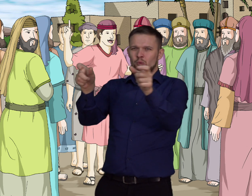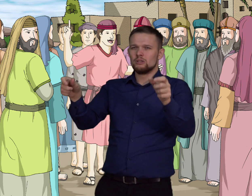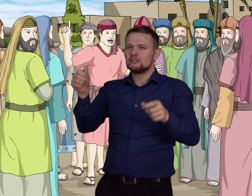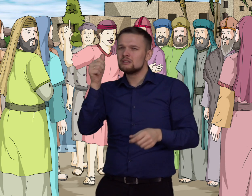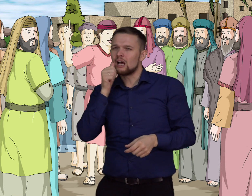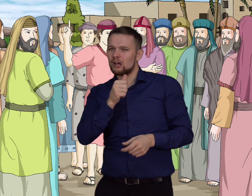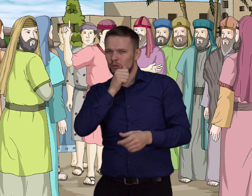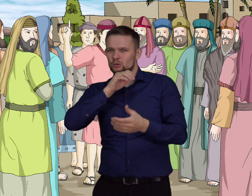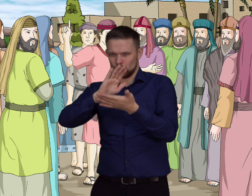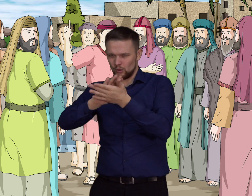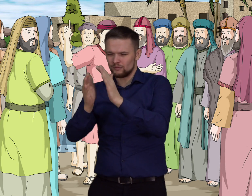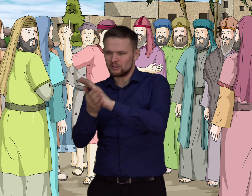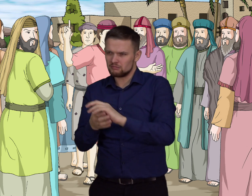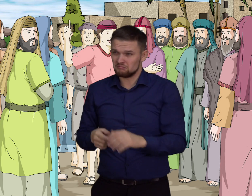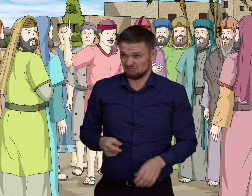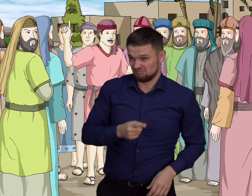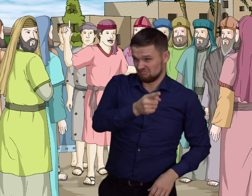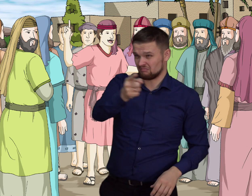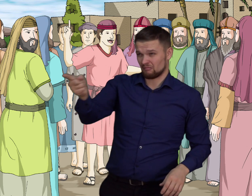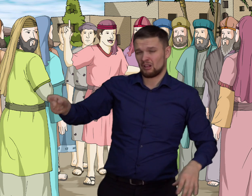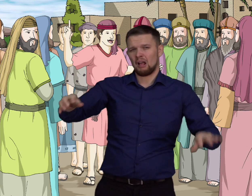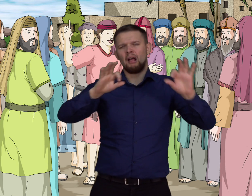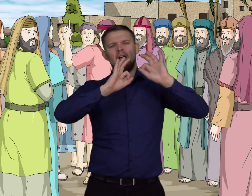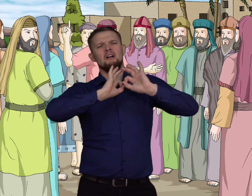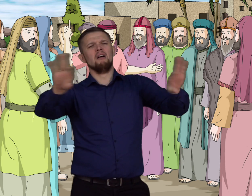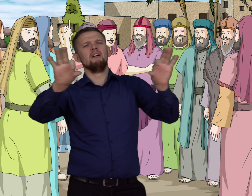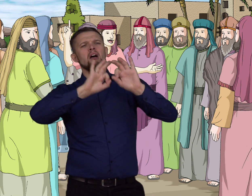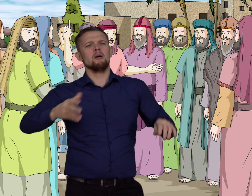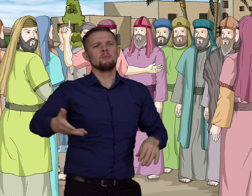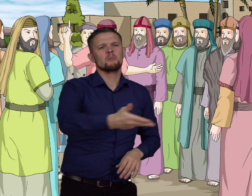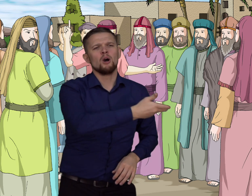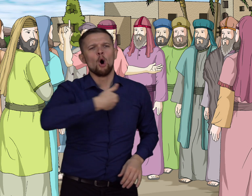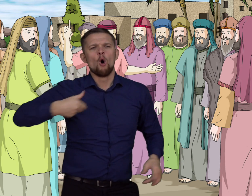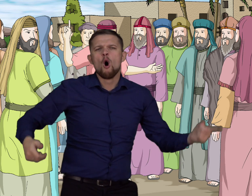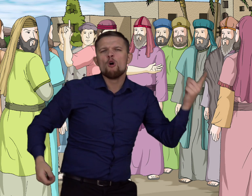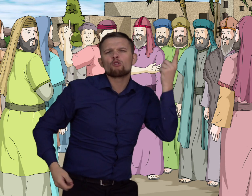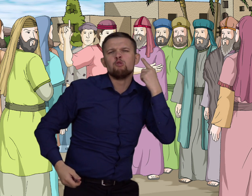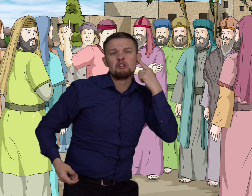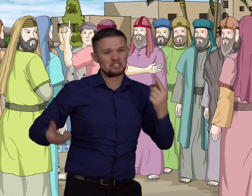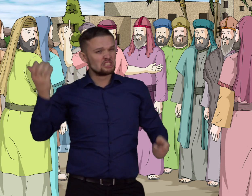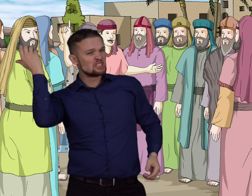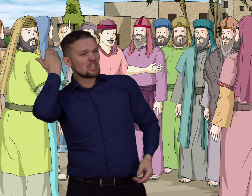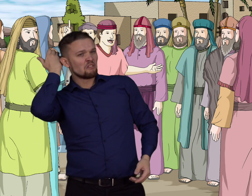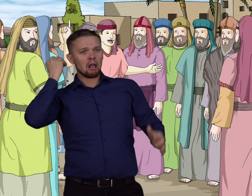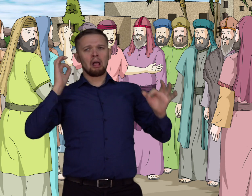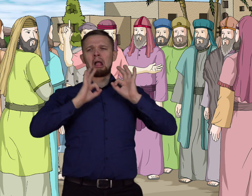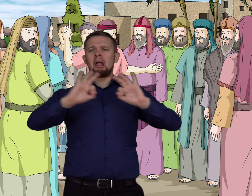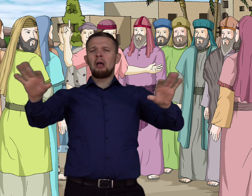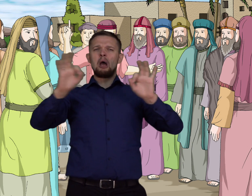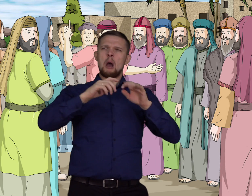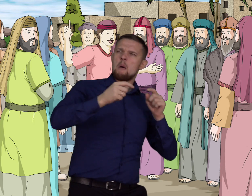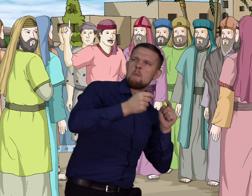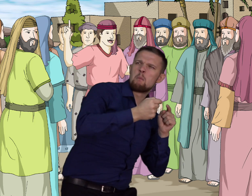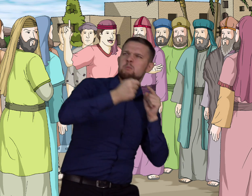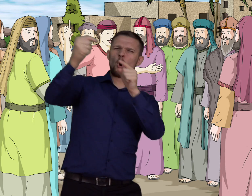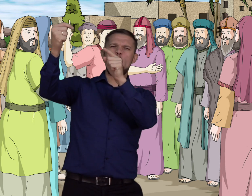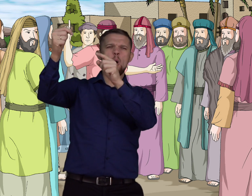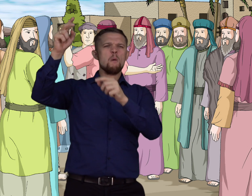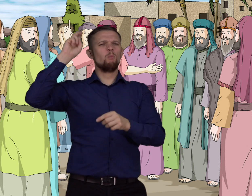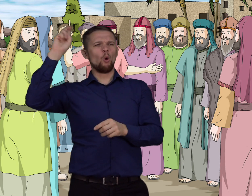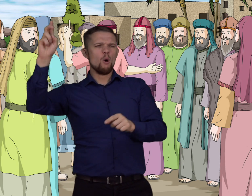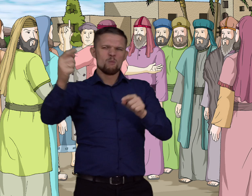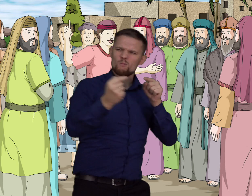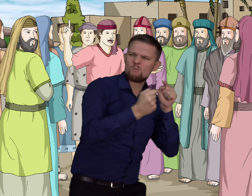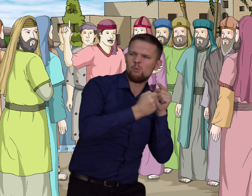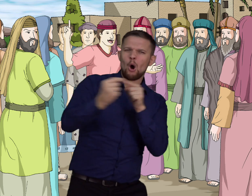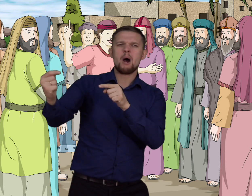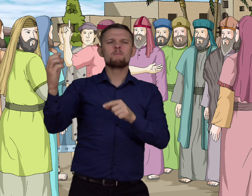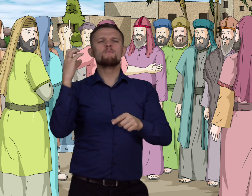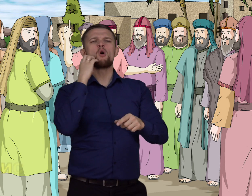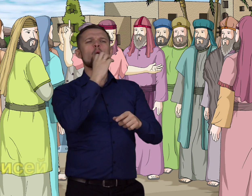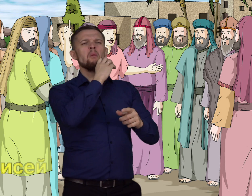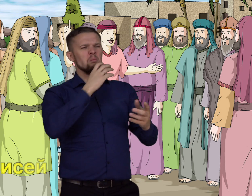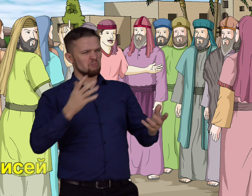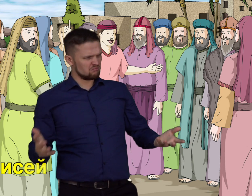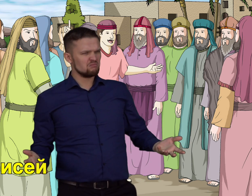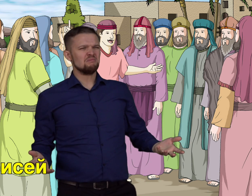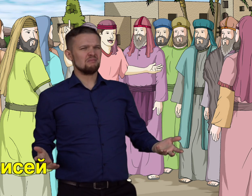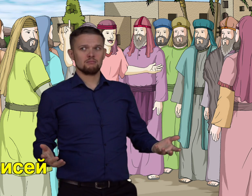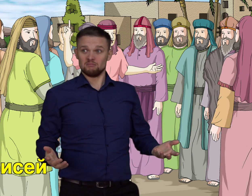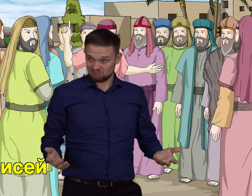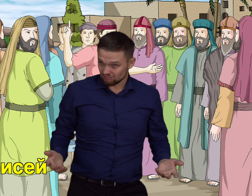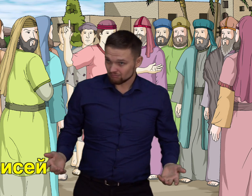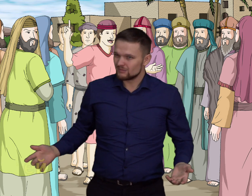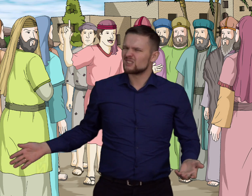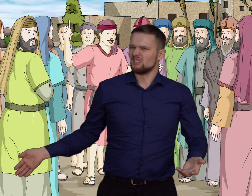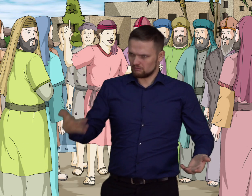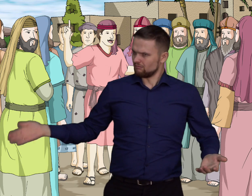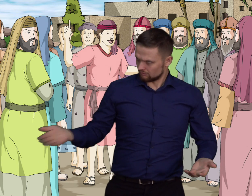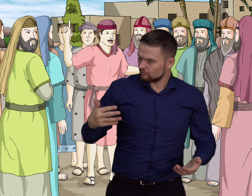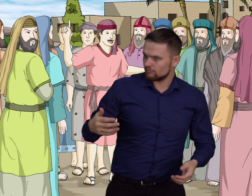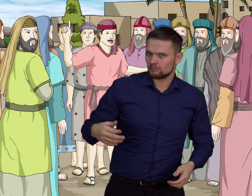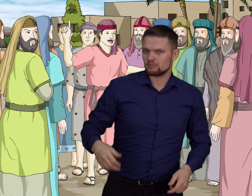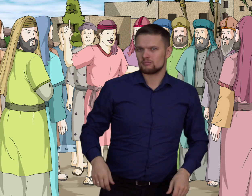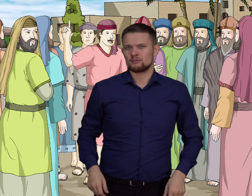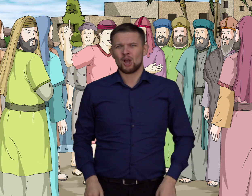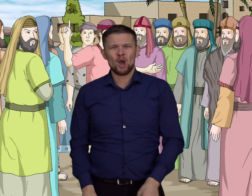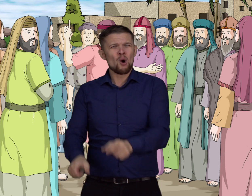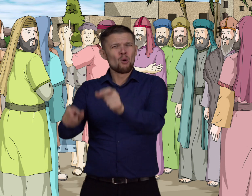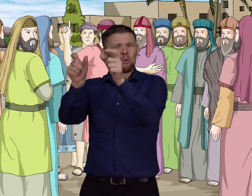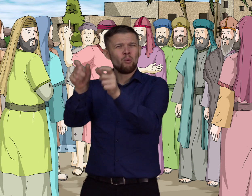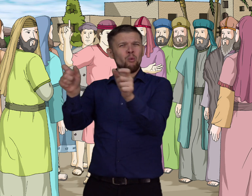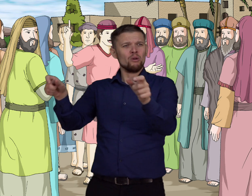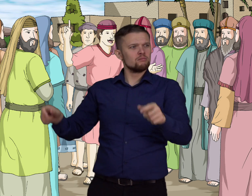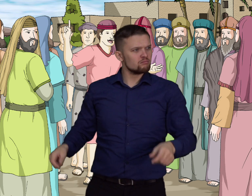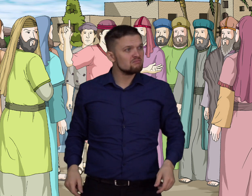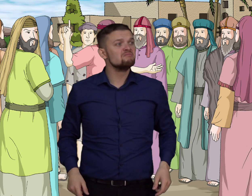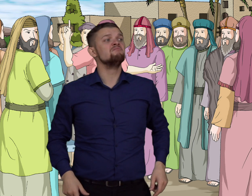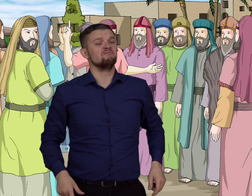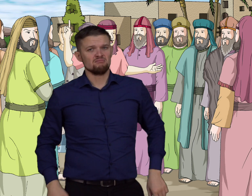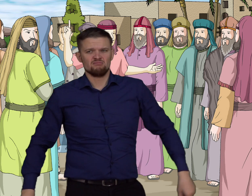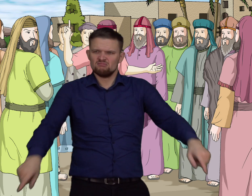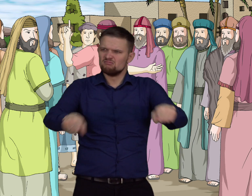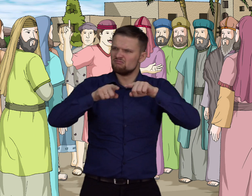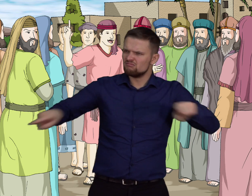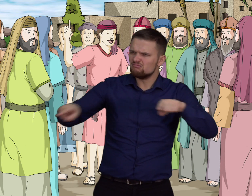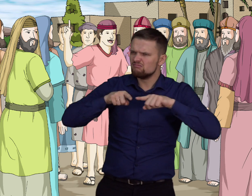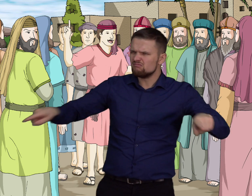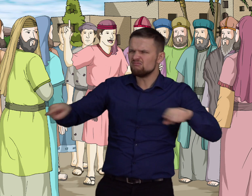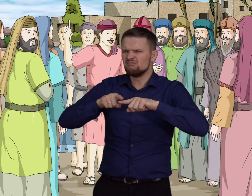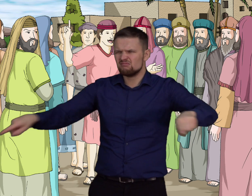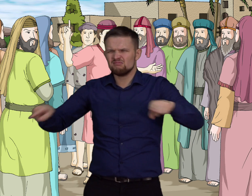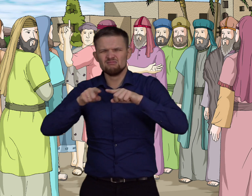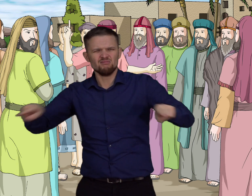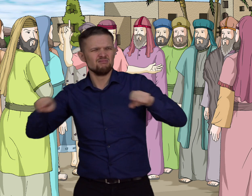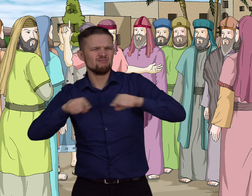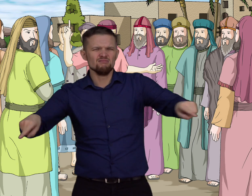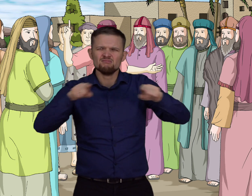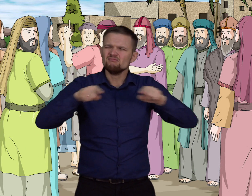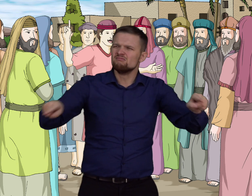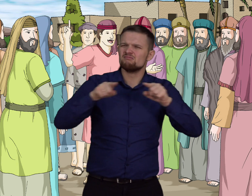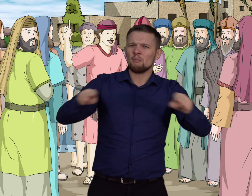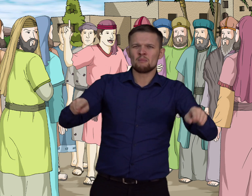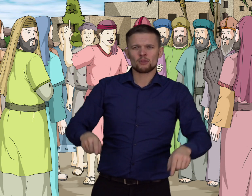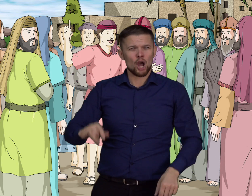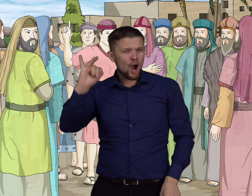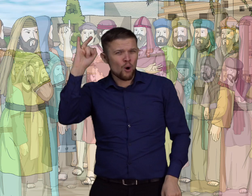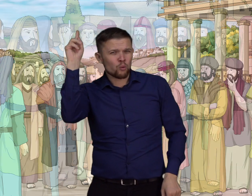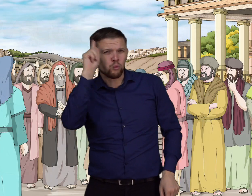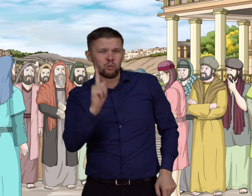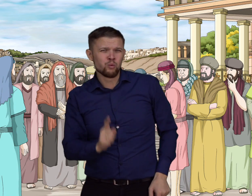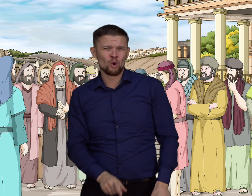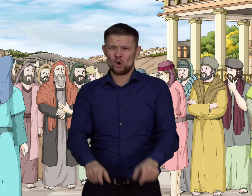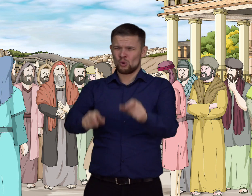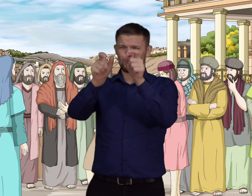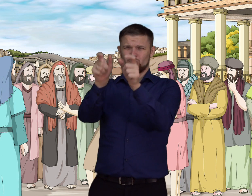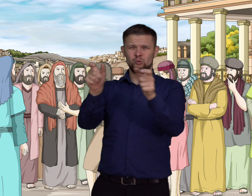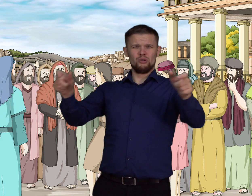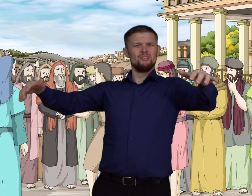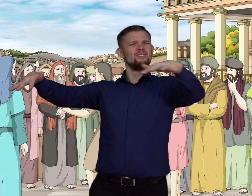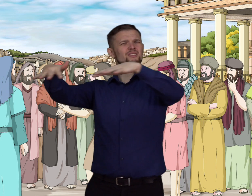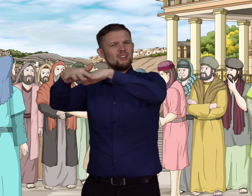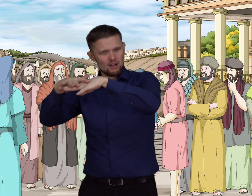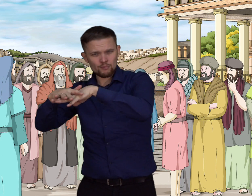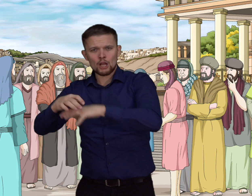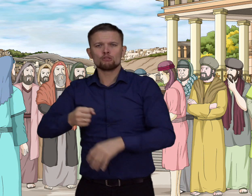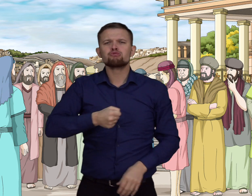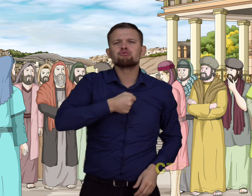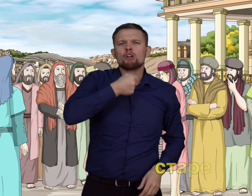Then they prompted some men to say, “We heard Stephen speak words of blasphemy against Moses and against God.”